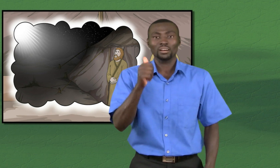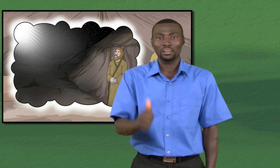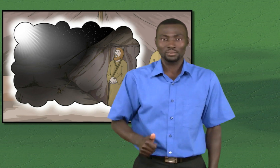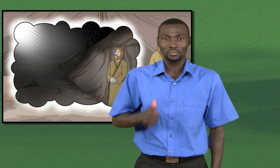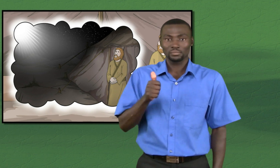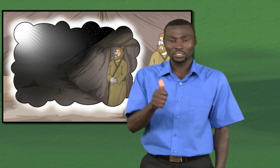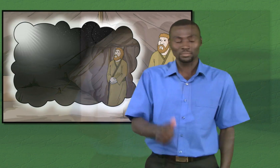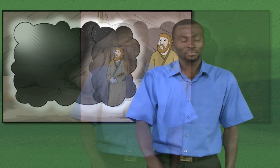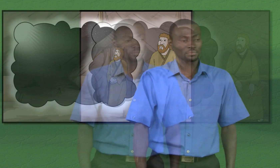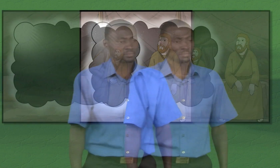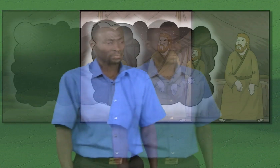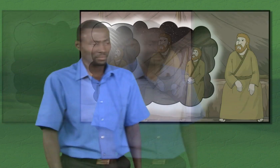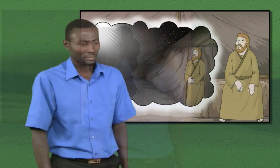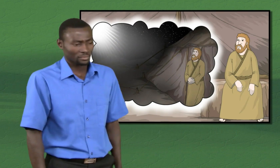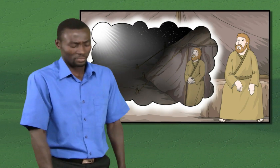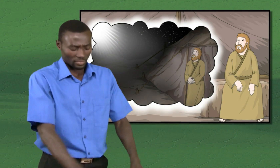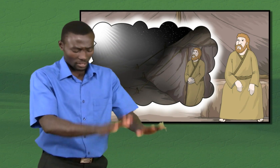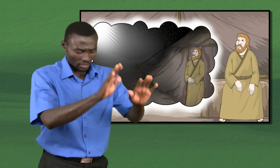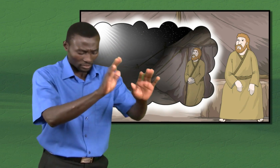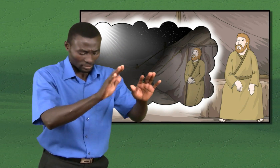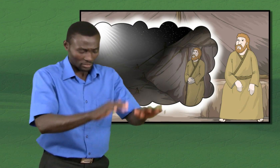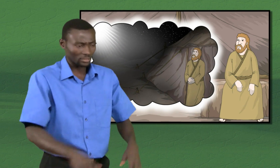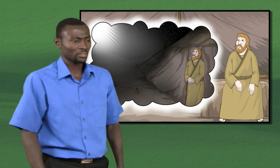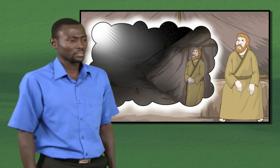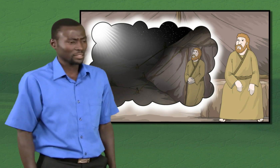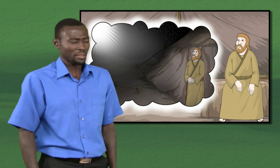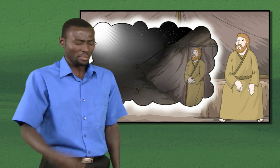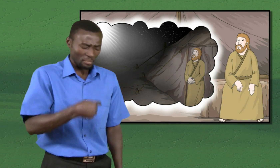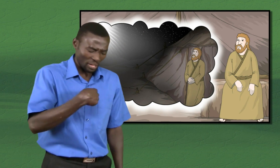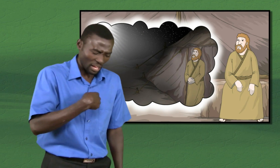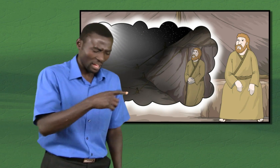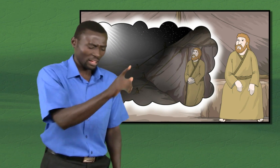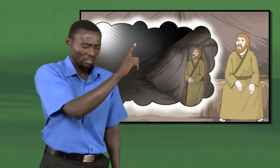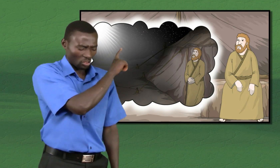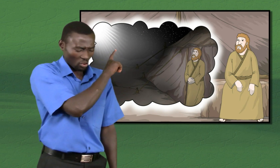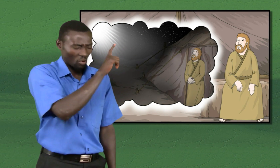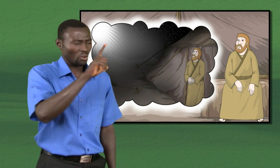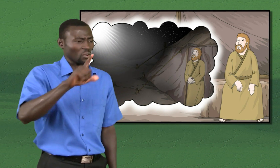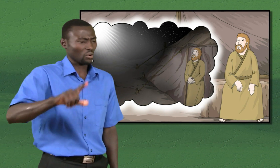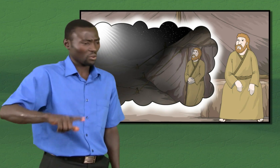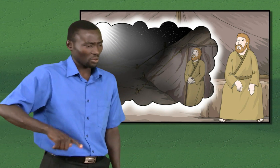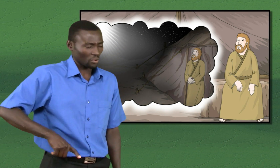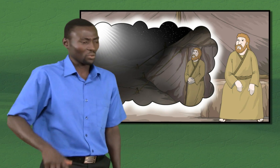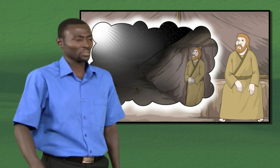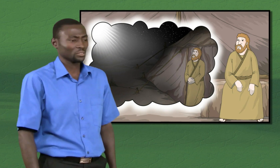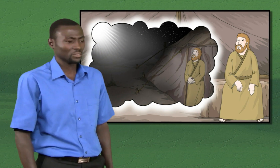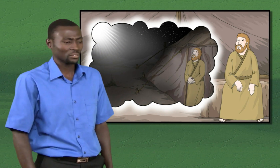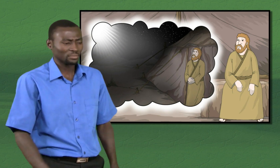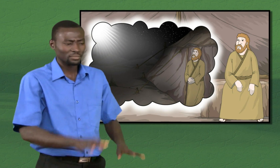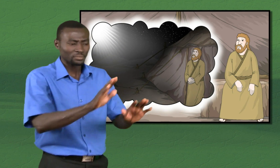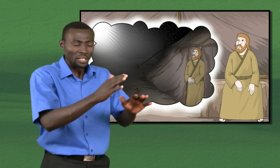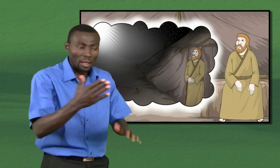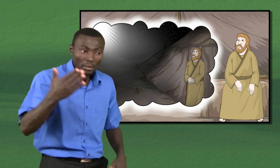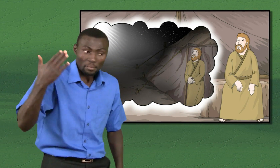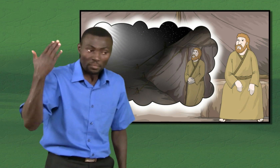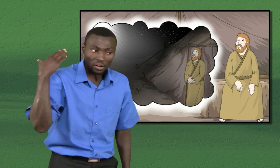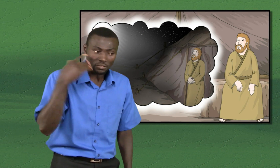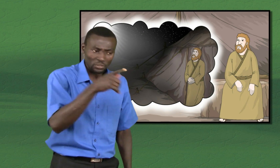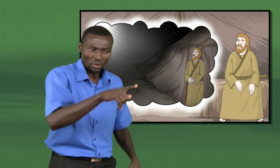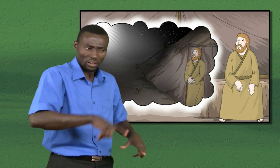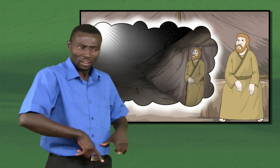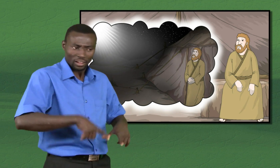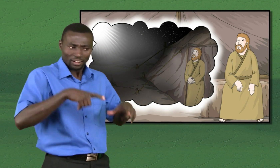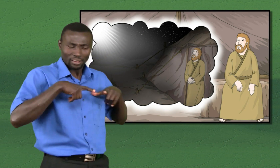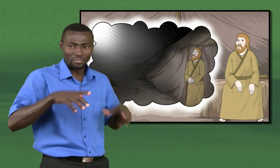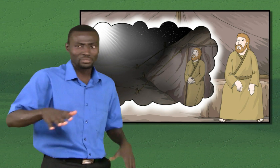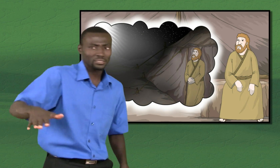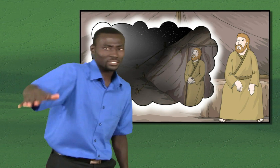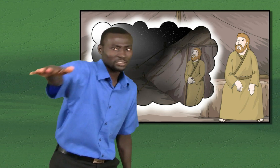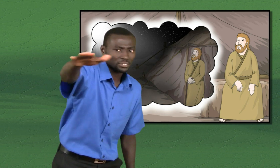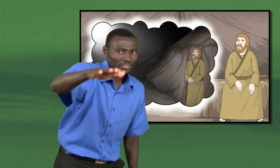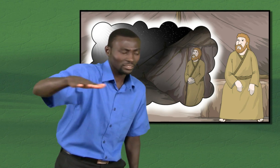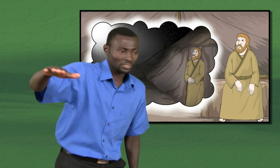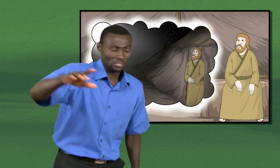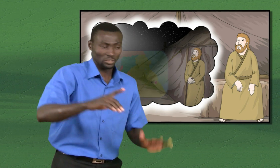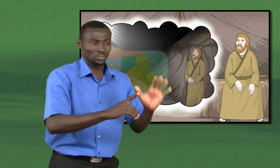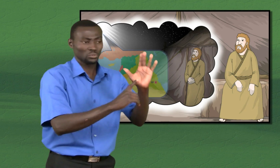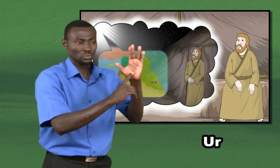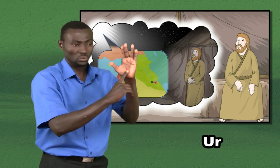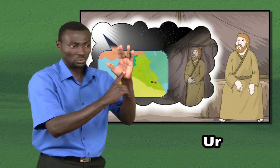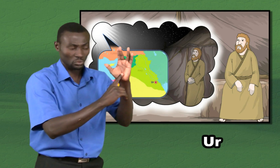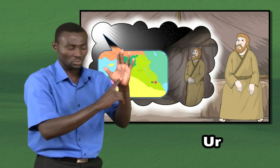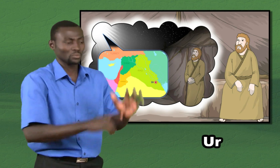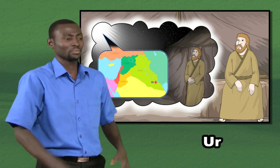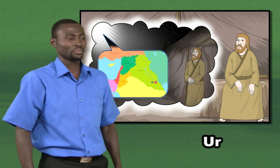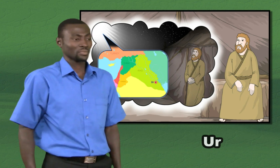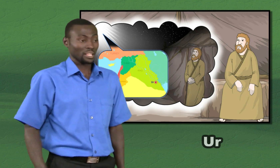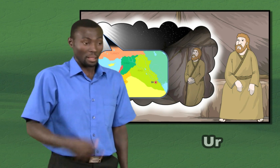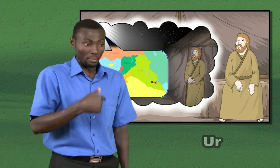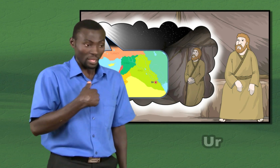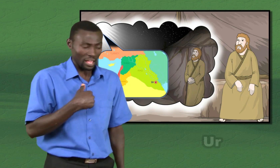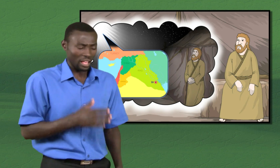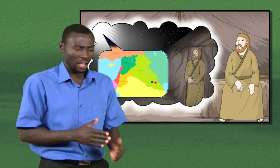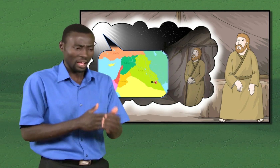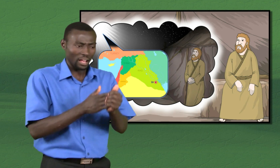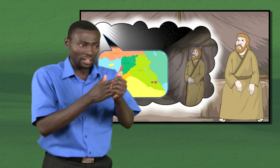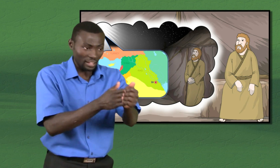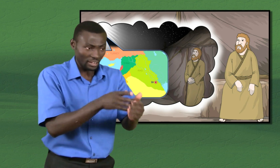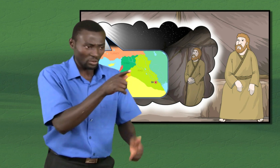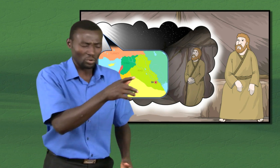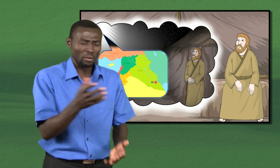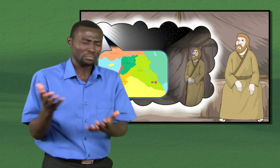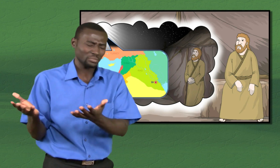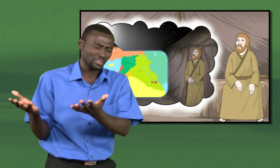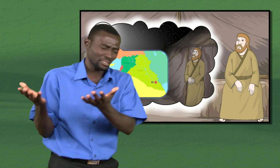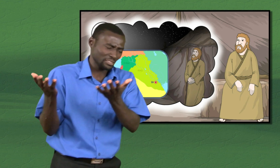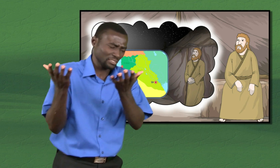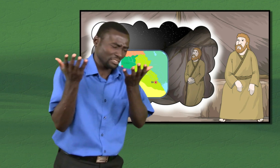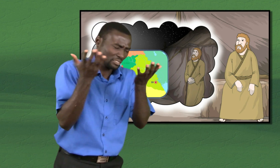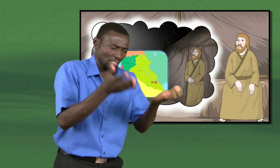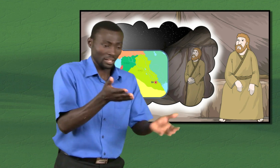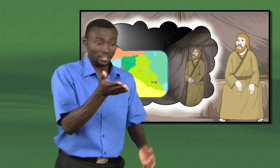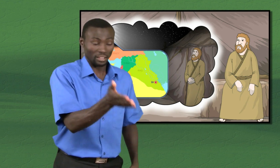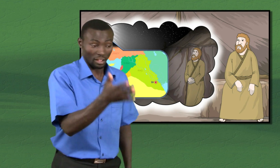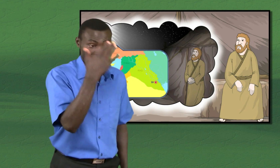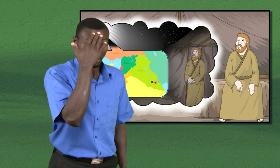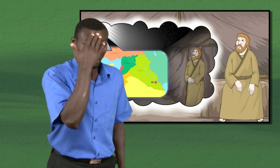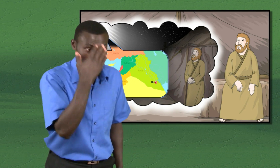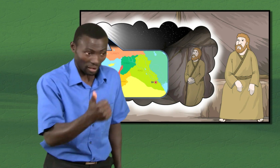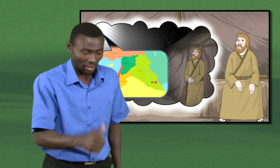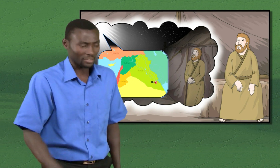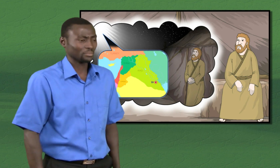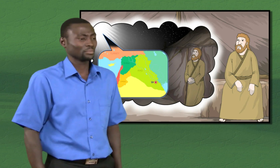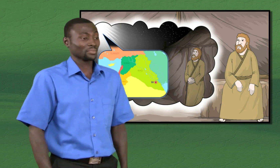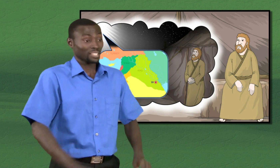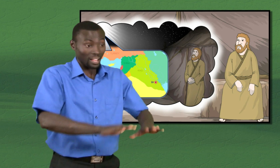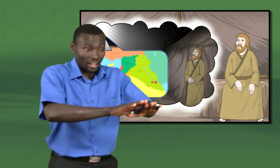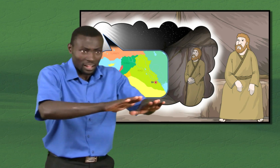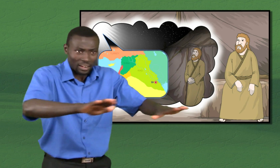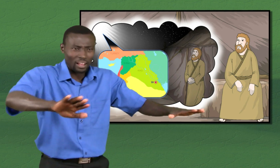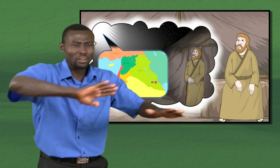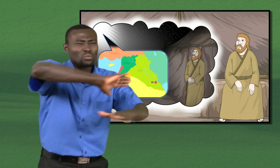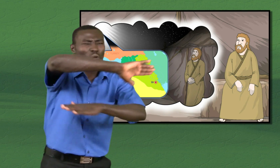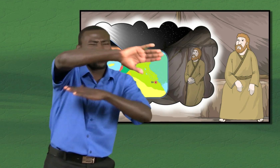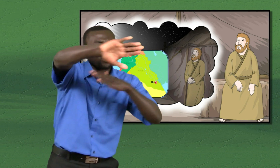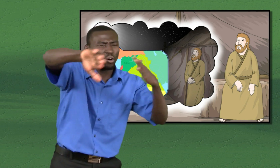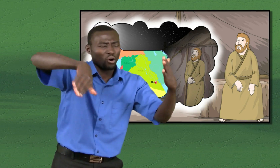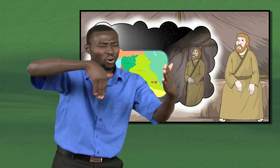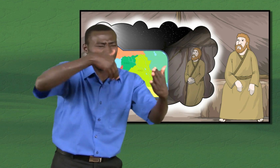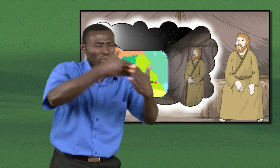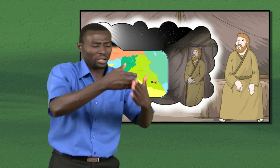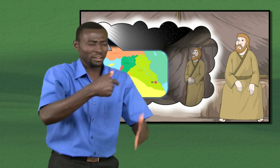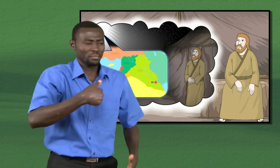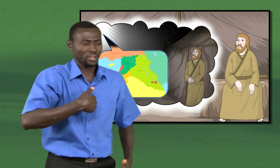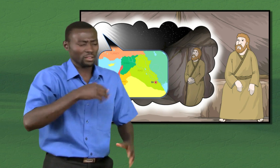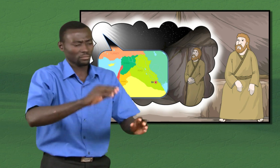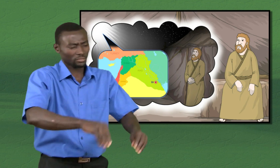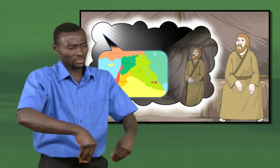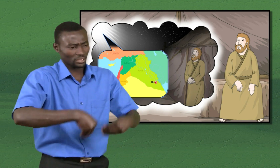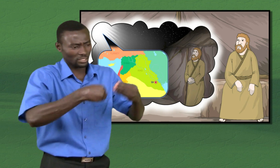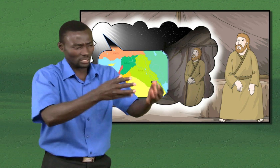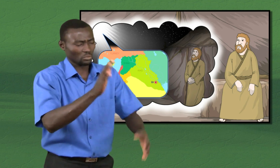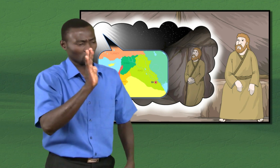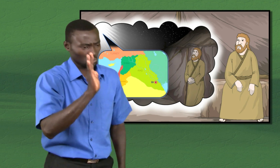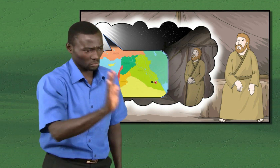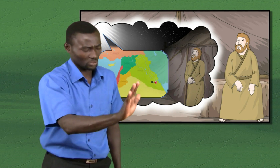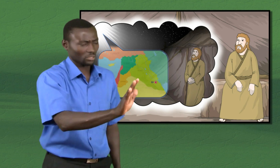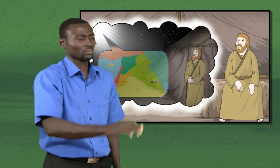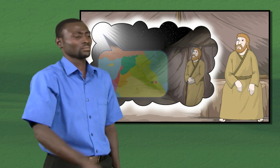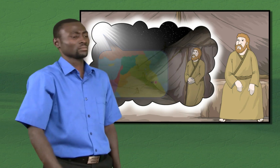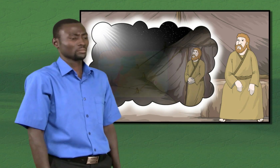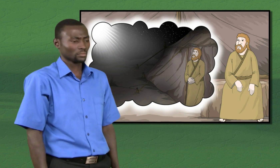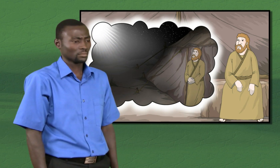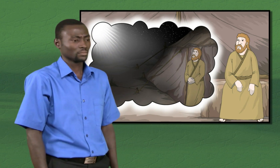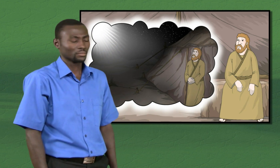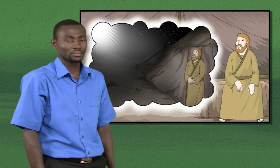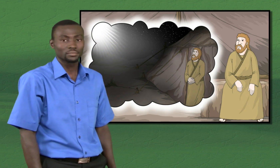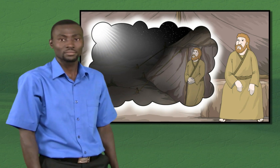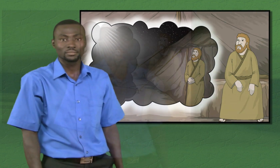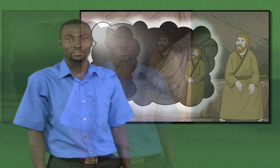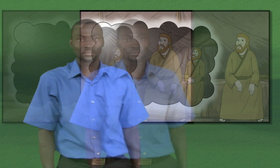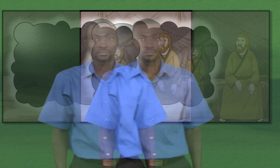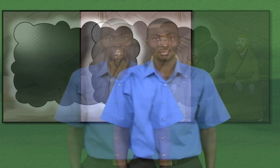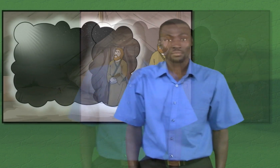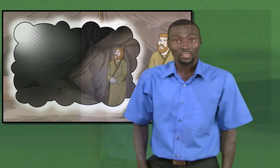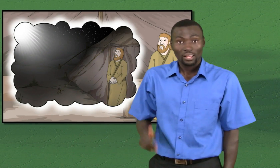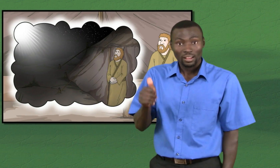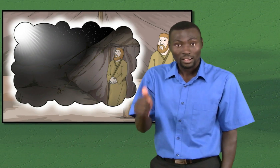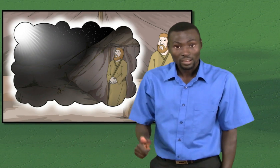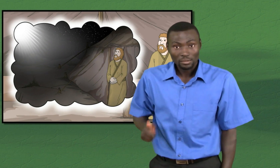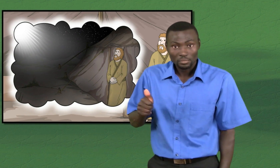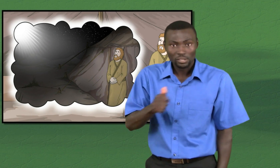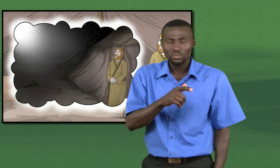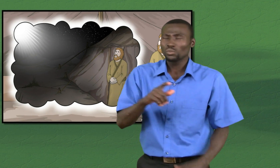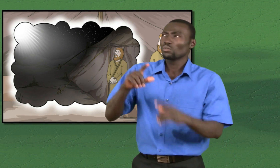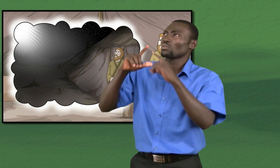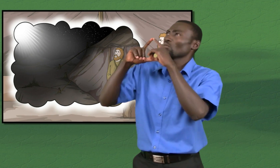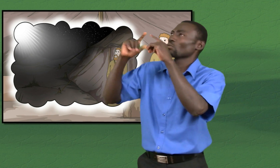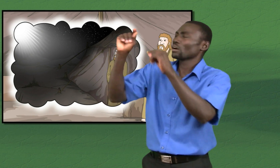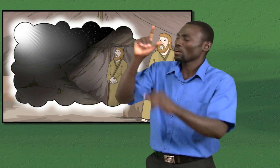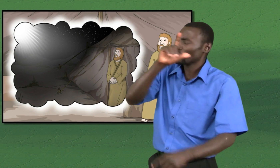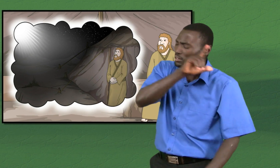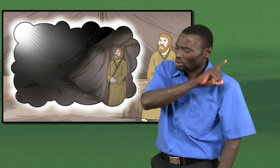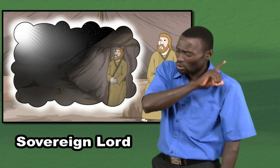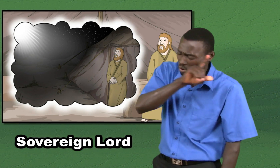The LORD also told him, “I am the LORD, who brought you out of Ur of the Chaldeans to give you this land to possess.”